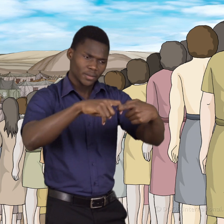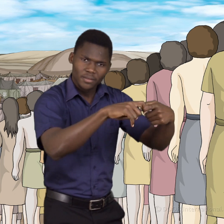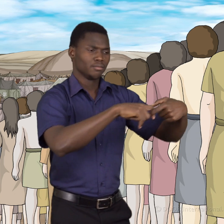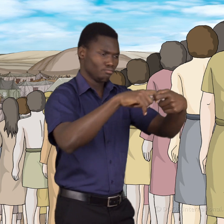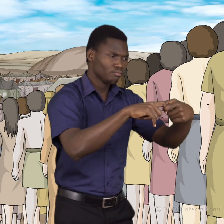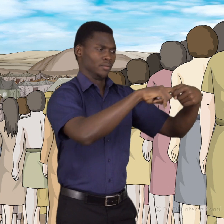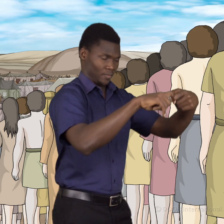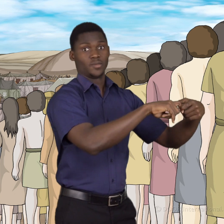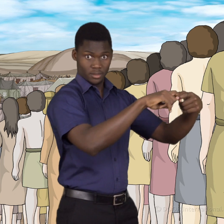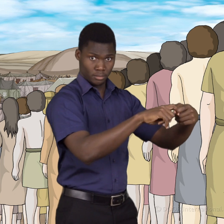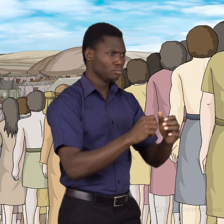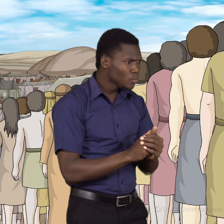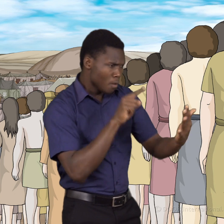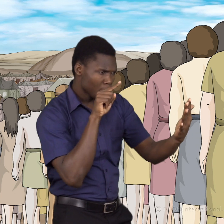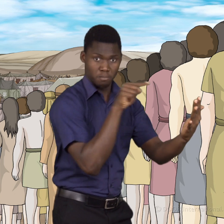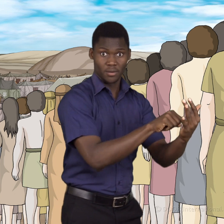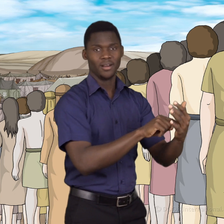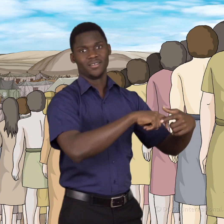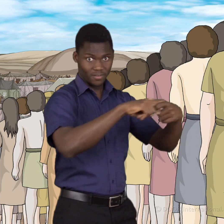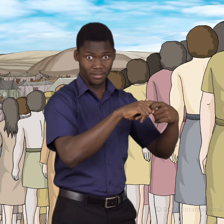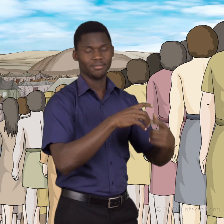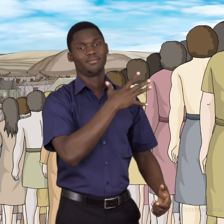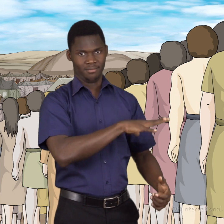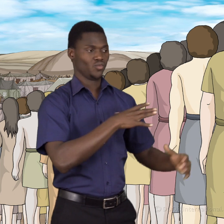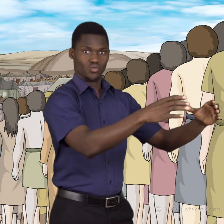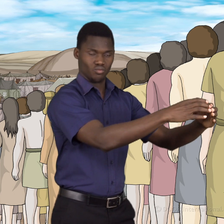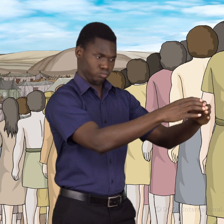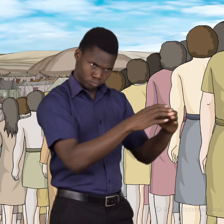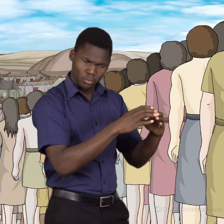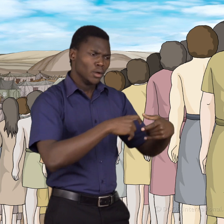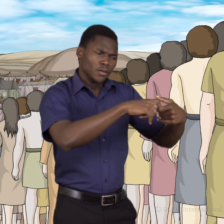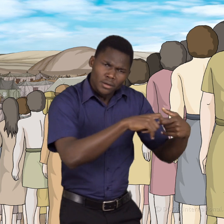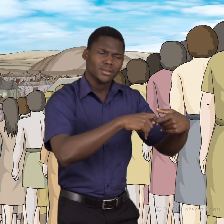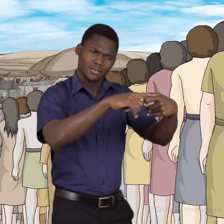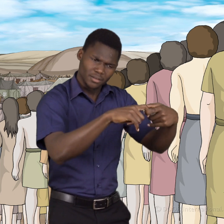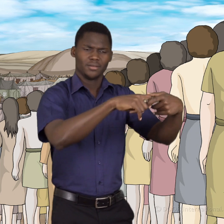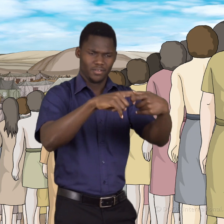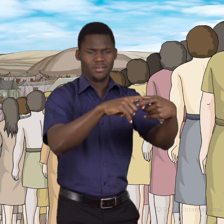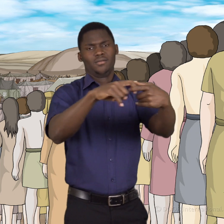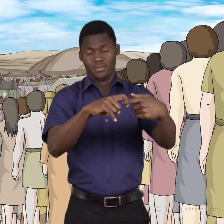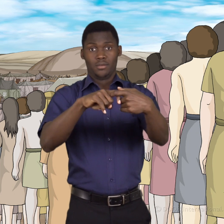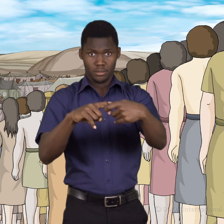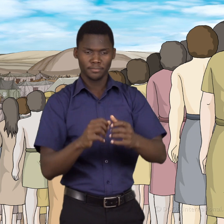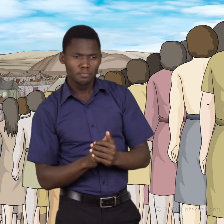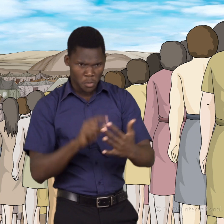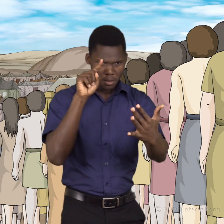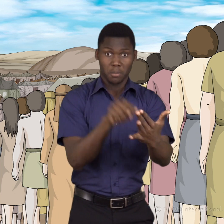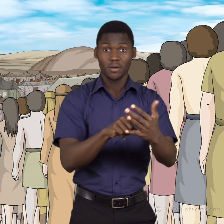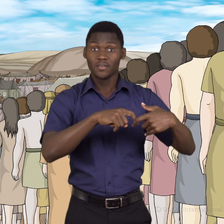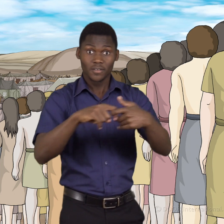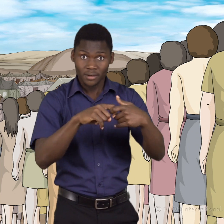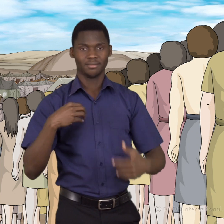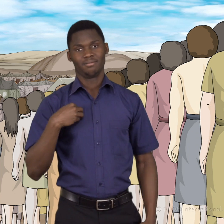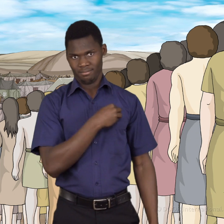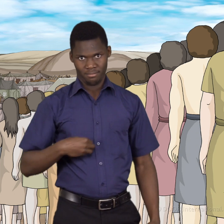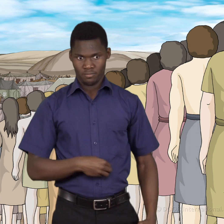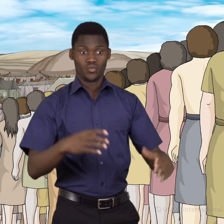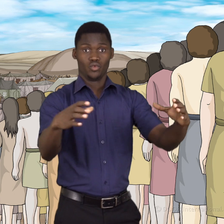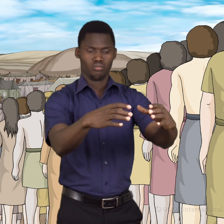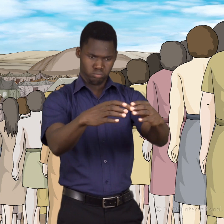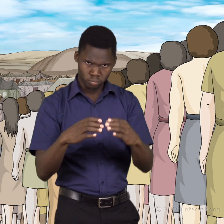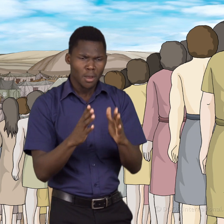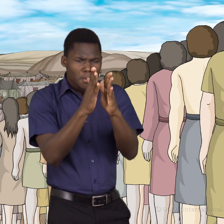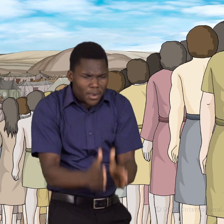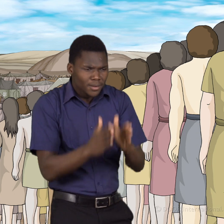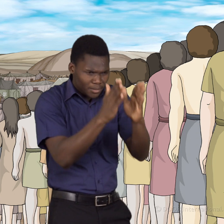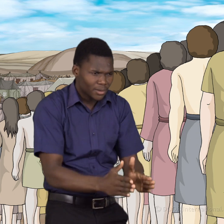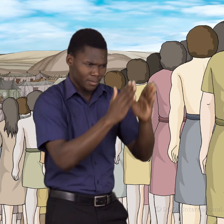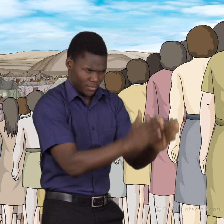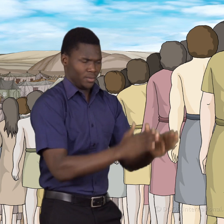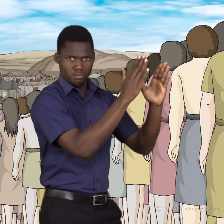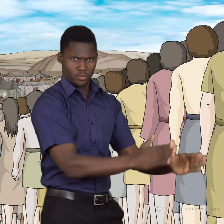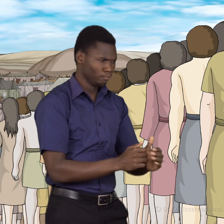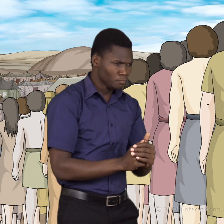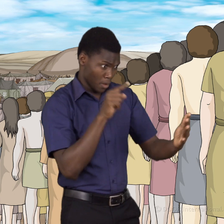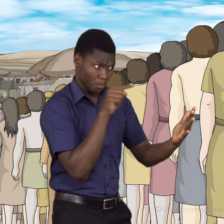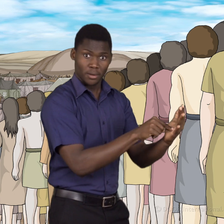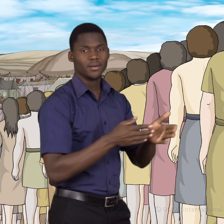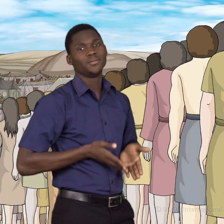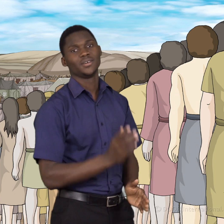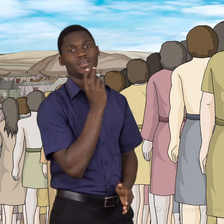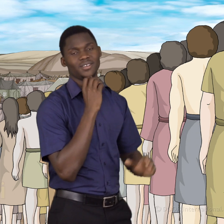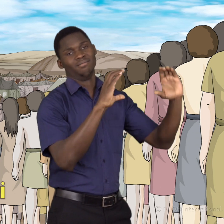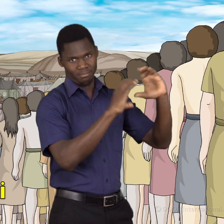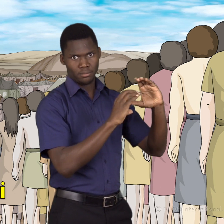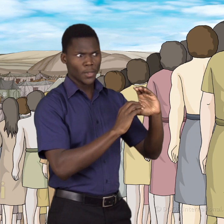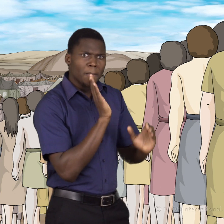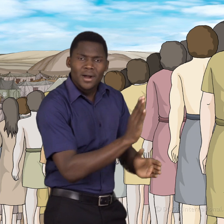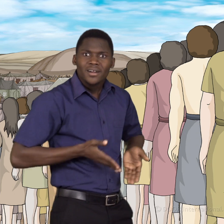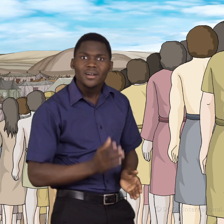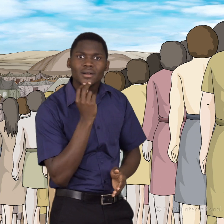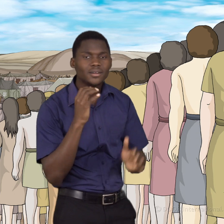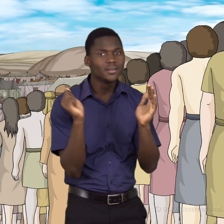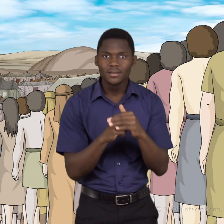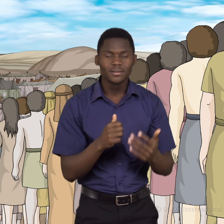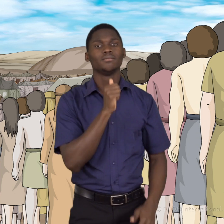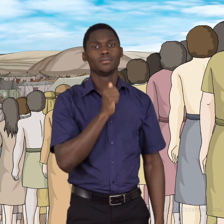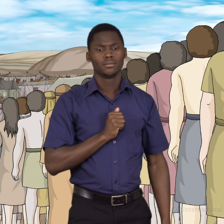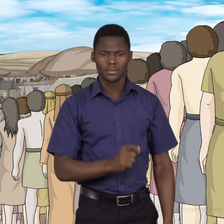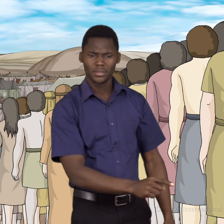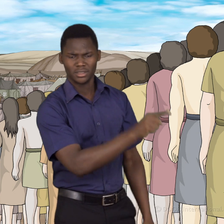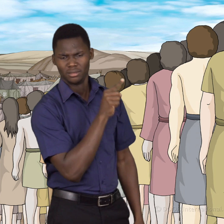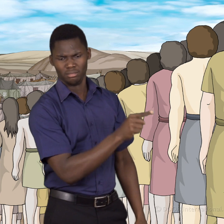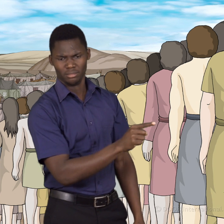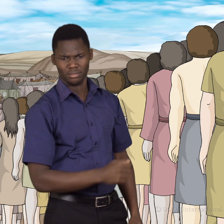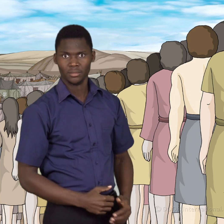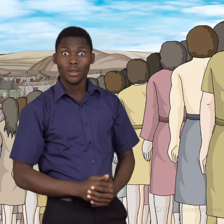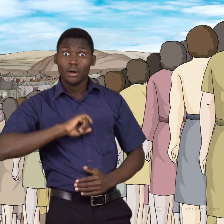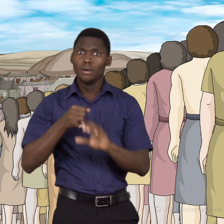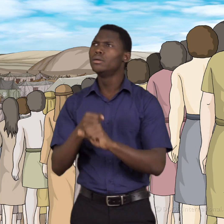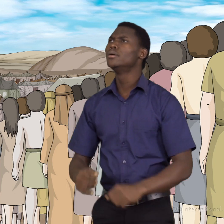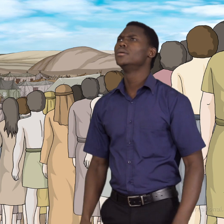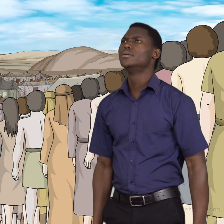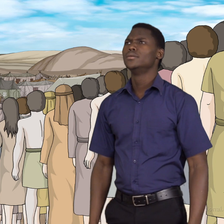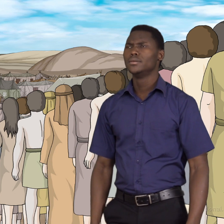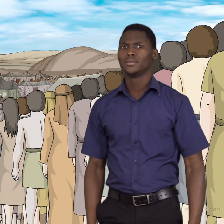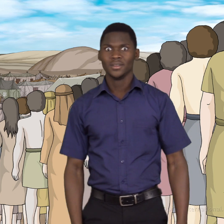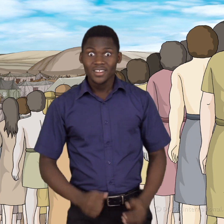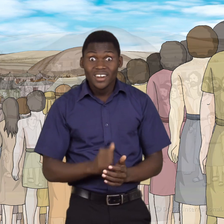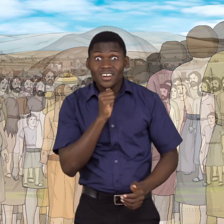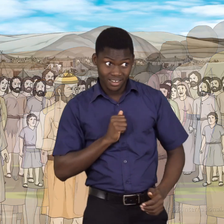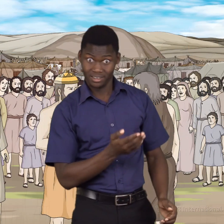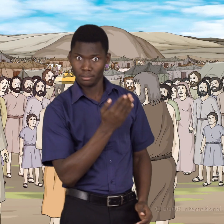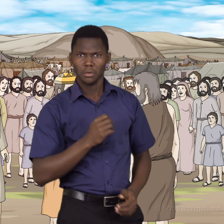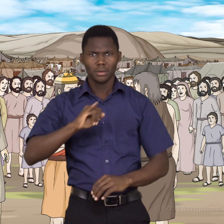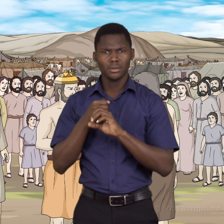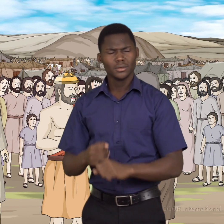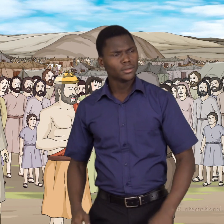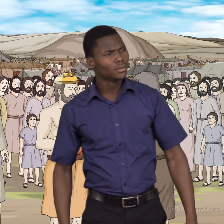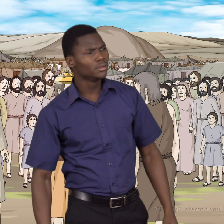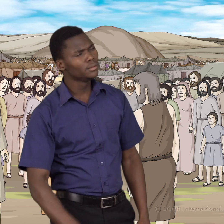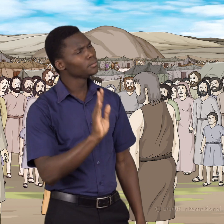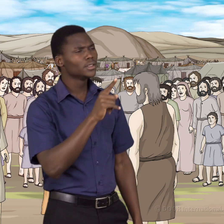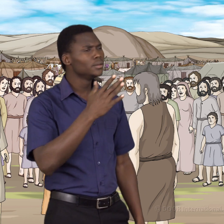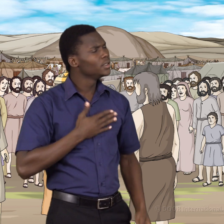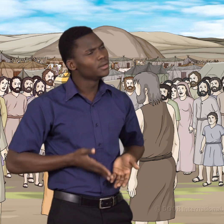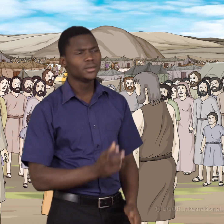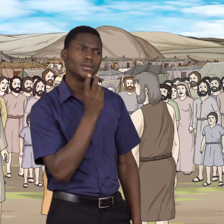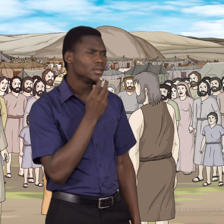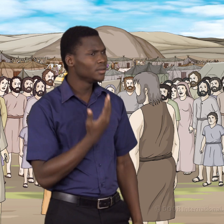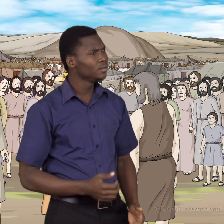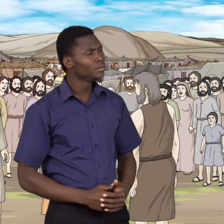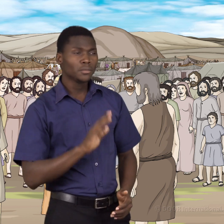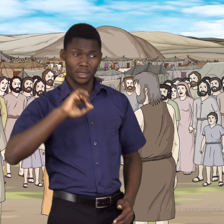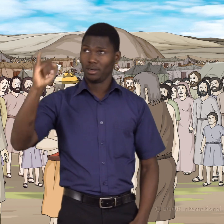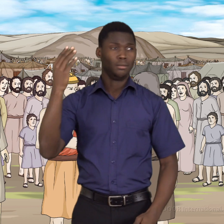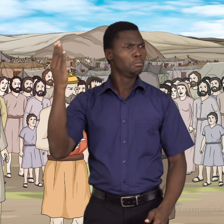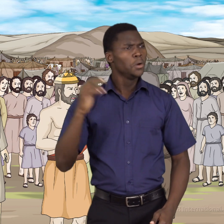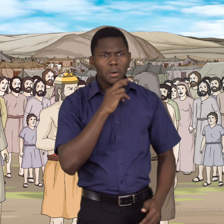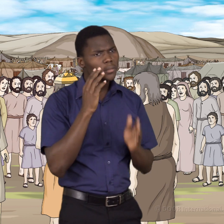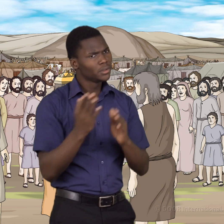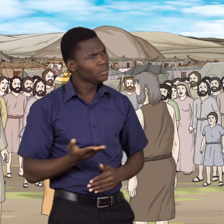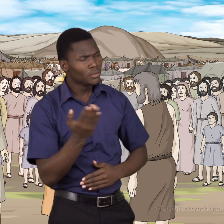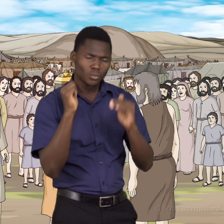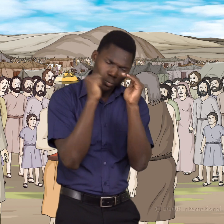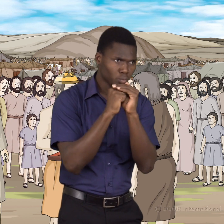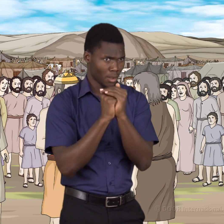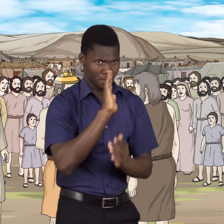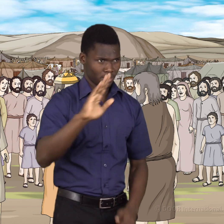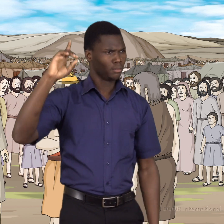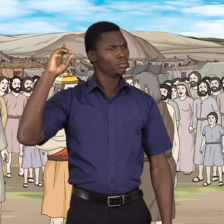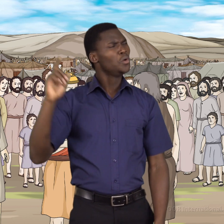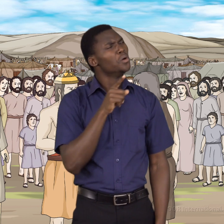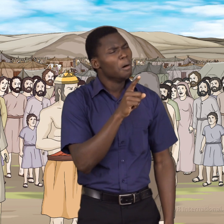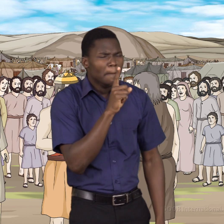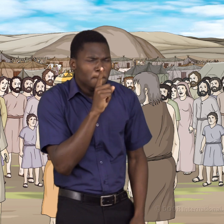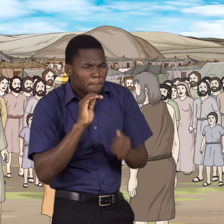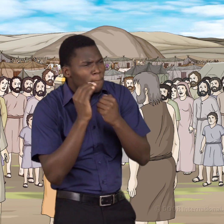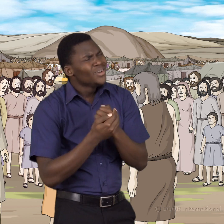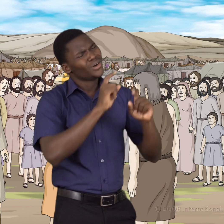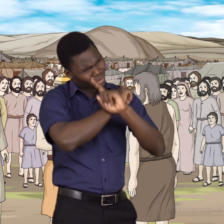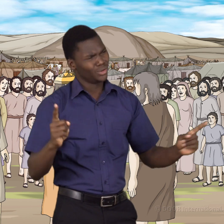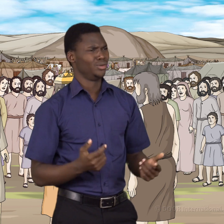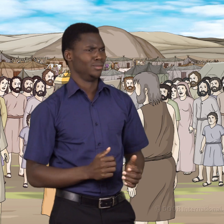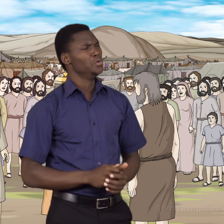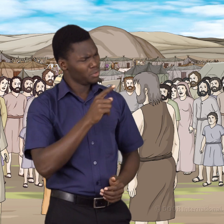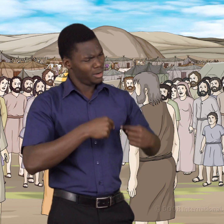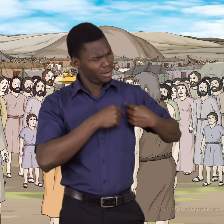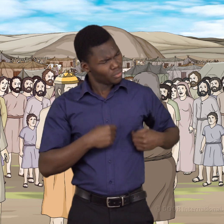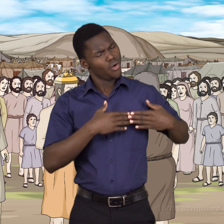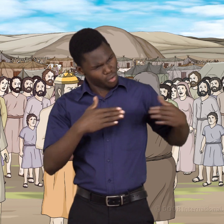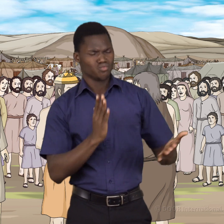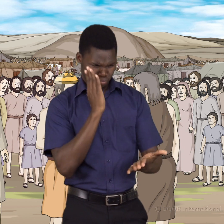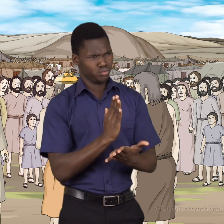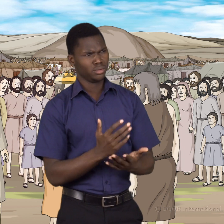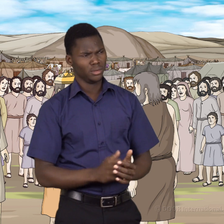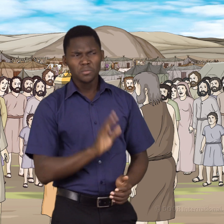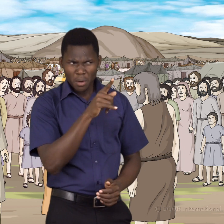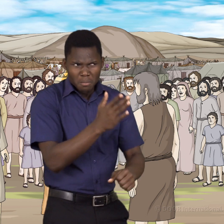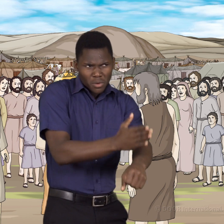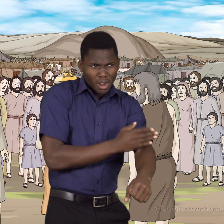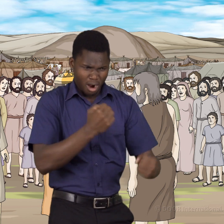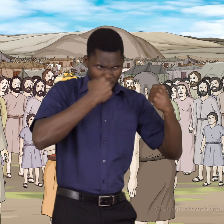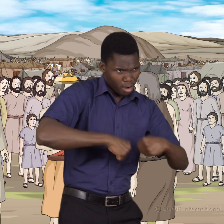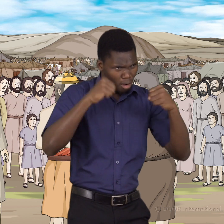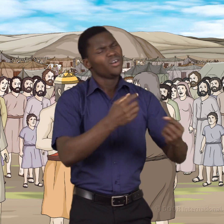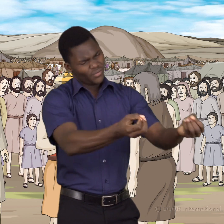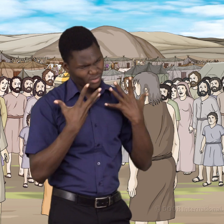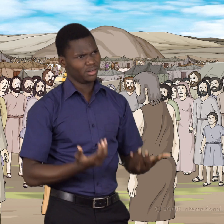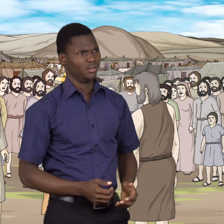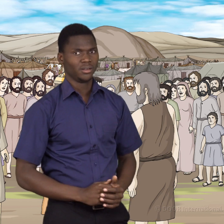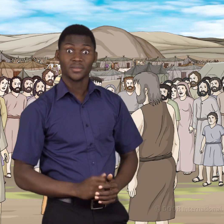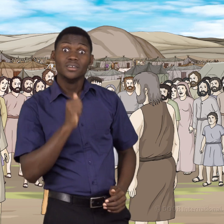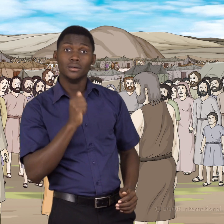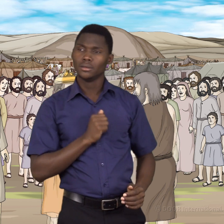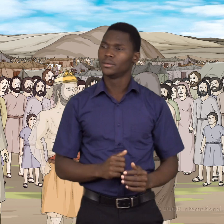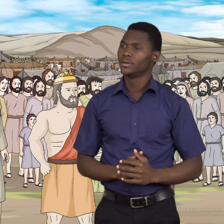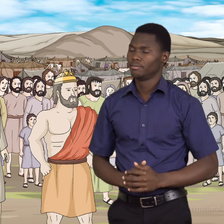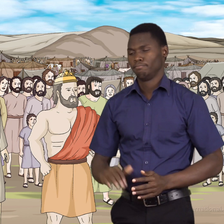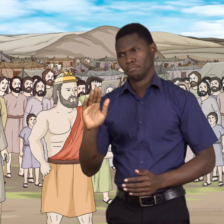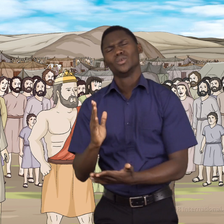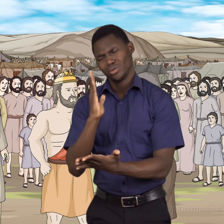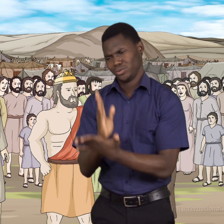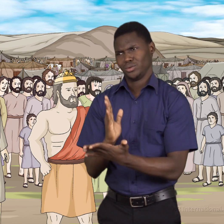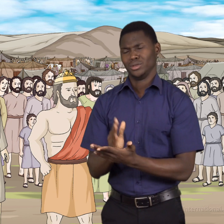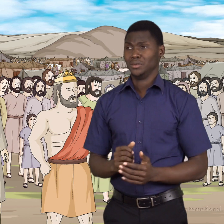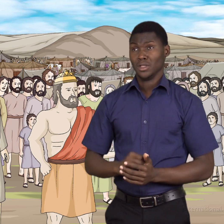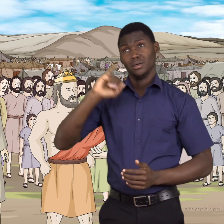He had the clans of Judah come forward, and the clan of the Zerahites was selected. He had the clan of the Zerahites come forward, and the family of Zabdi was selected. And he had the family of Zabdi come forward man by man, and Achan son of Carmi, the son of Zabdi, the son of Zerah, of the tribe of Judah, was selected.